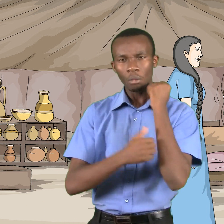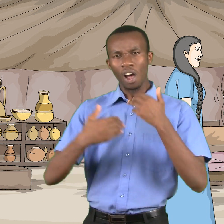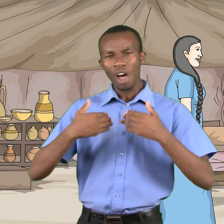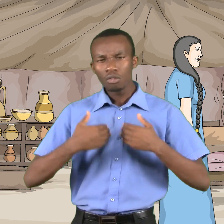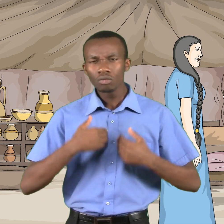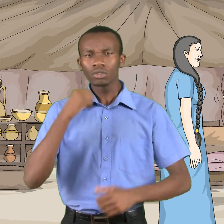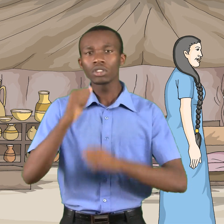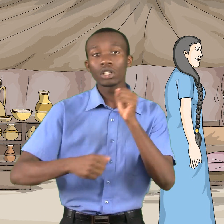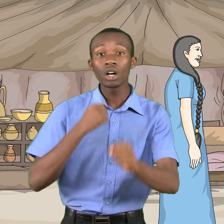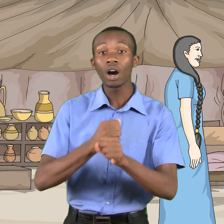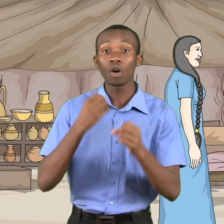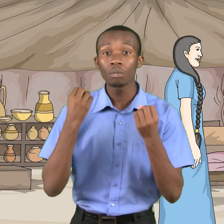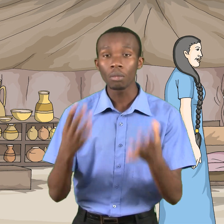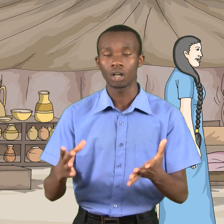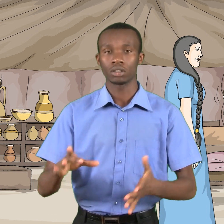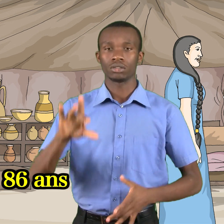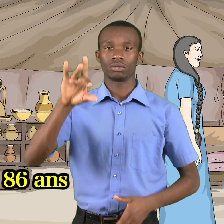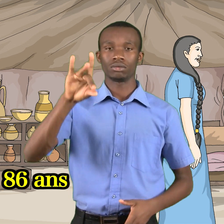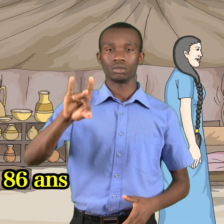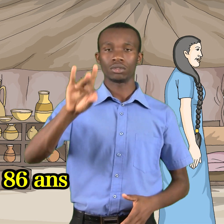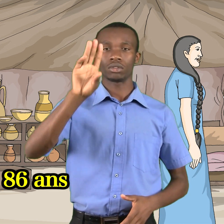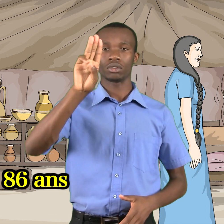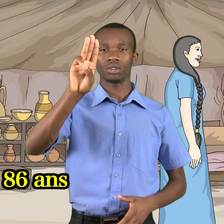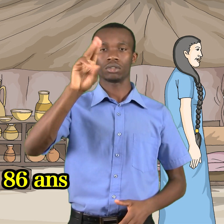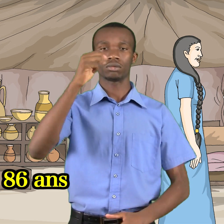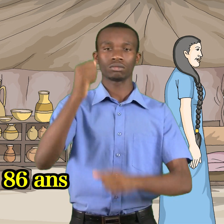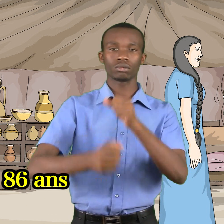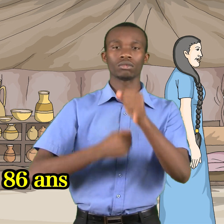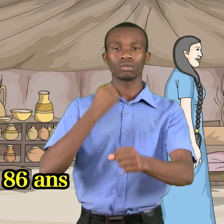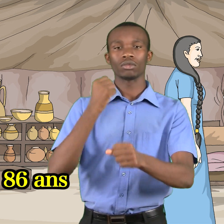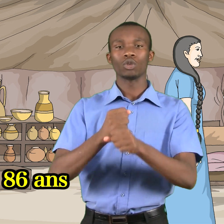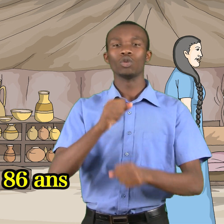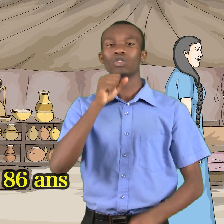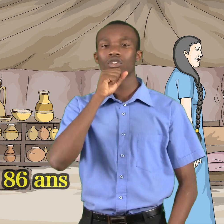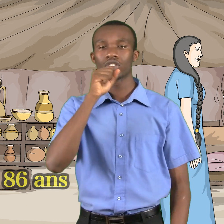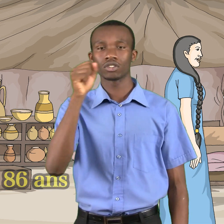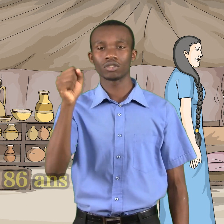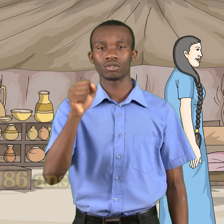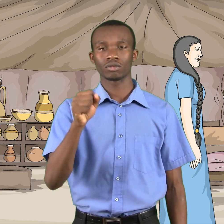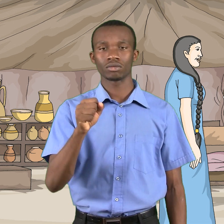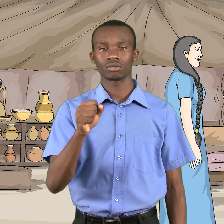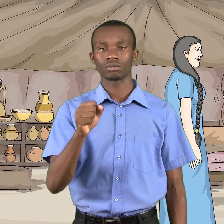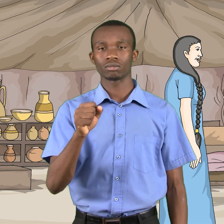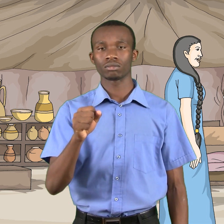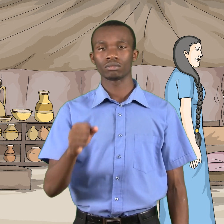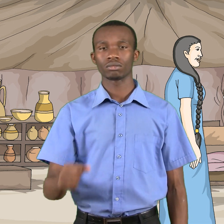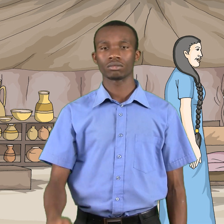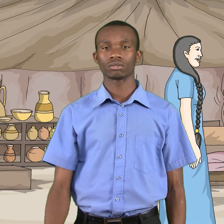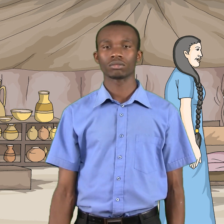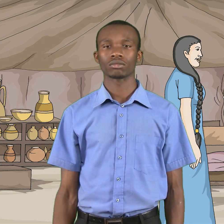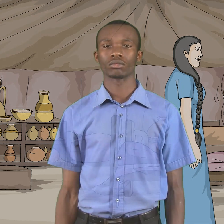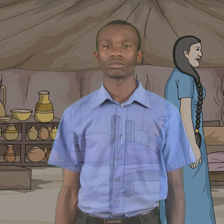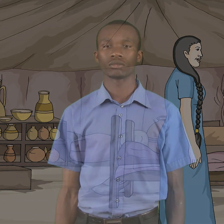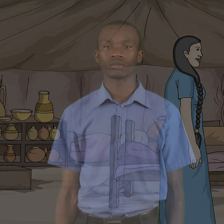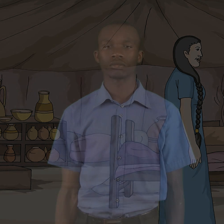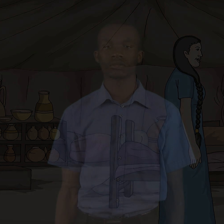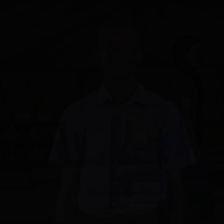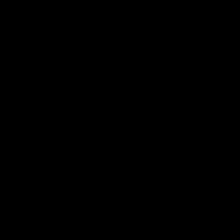Abram was eighty-six years old when Hagar bore Ishmael to him.